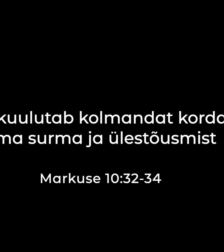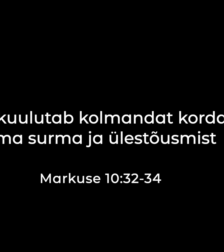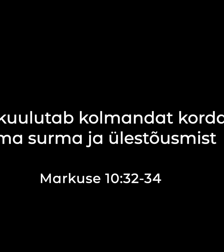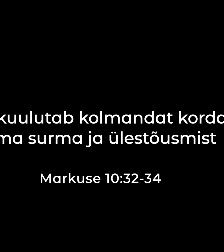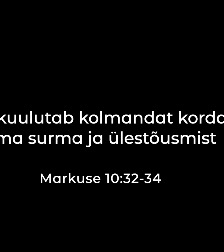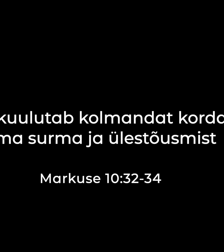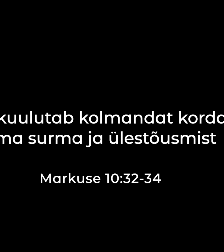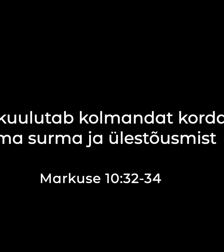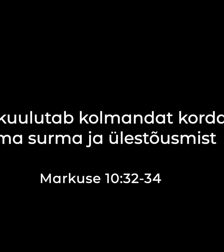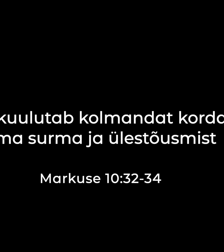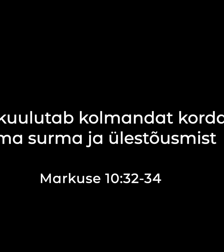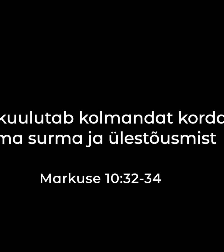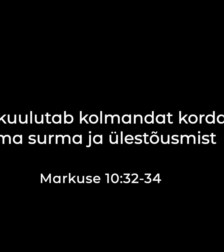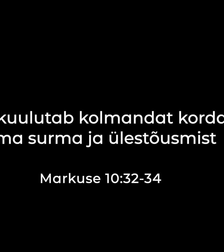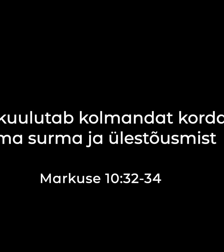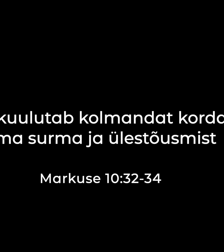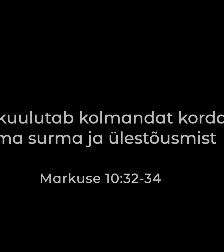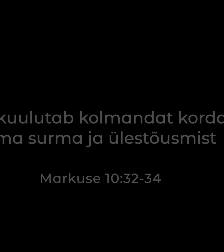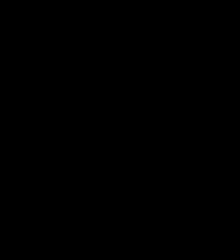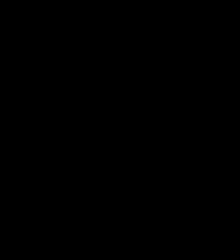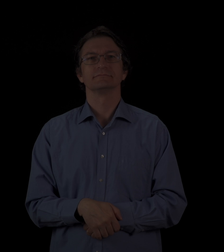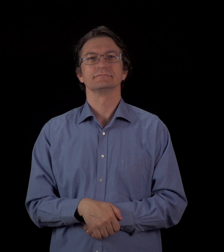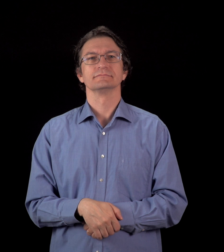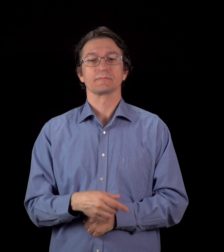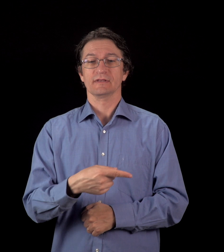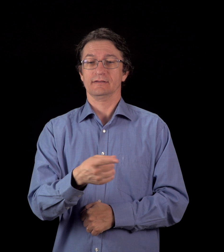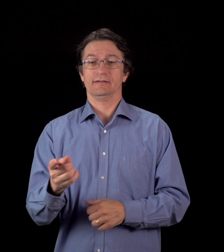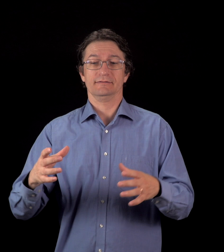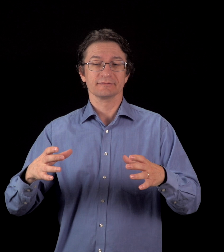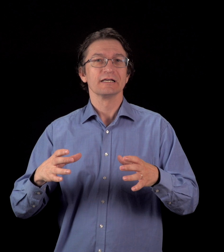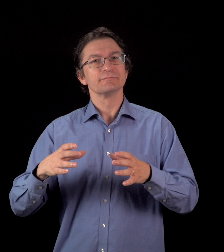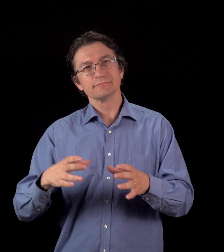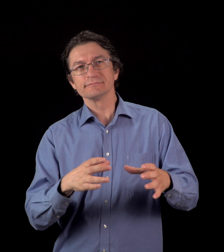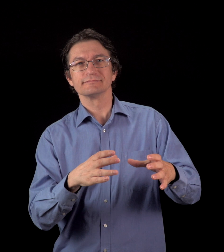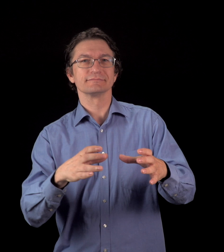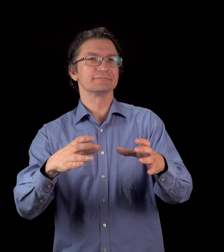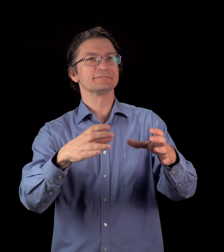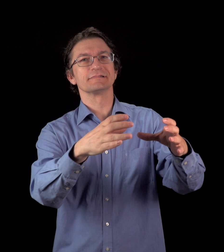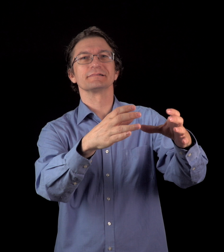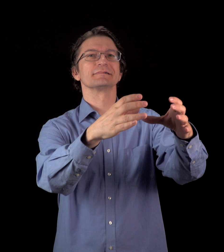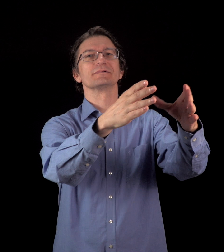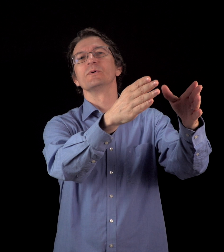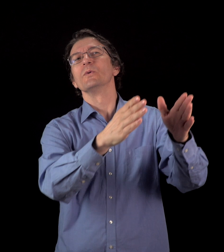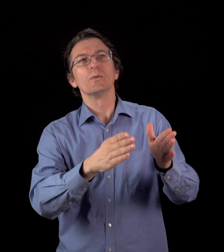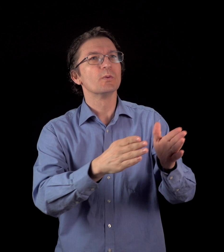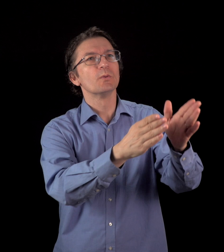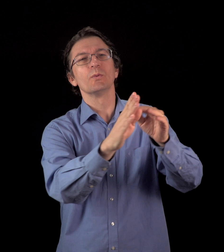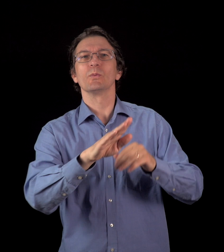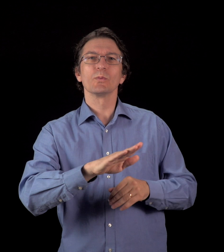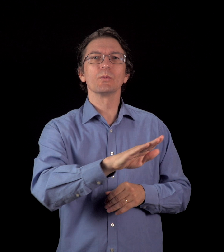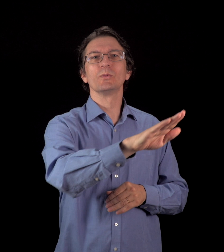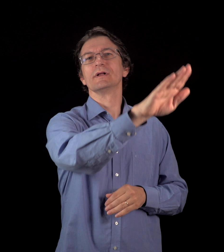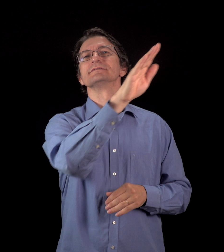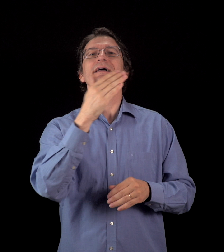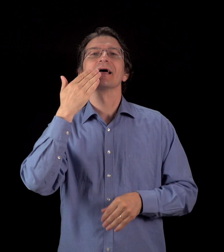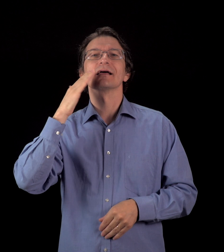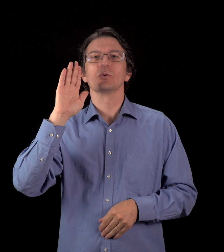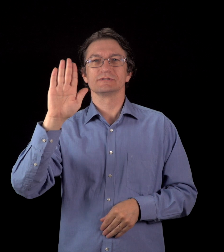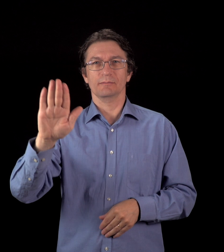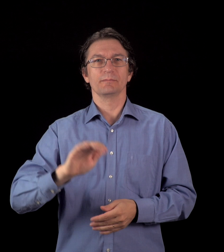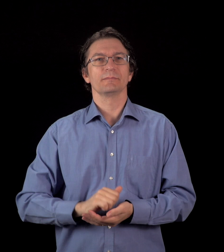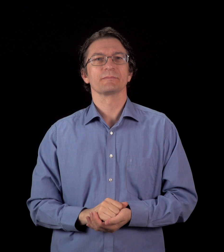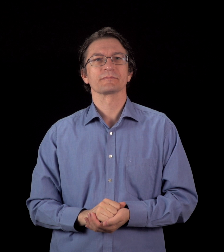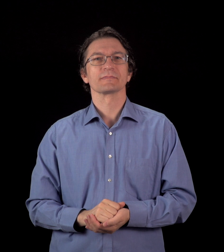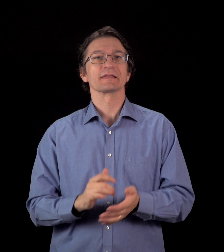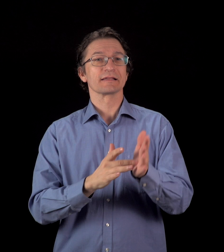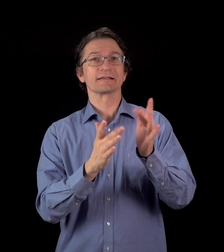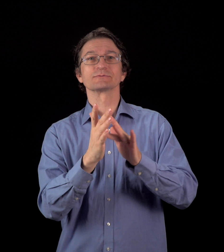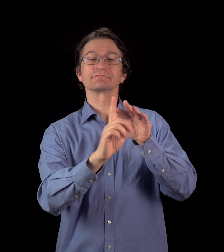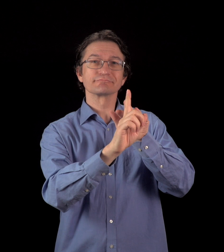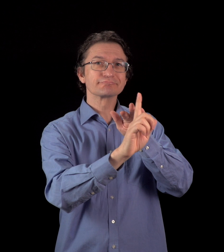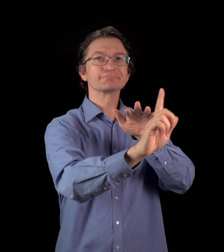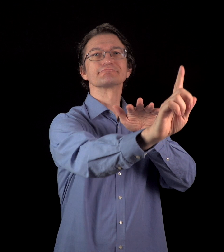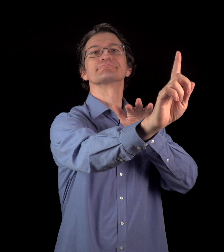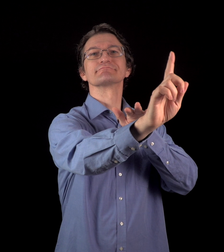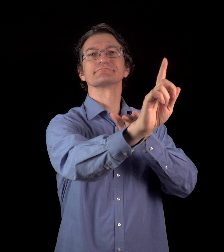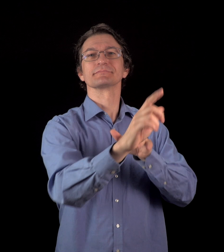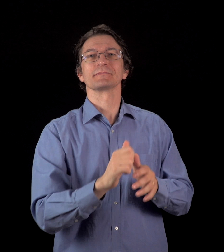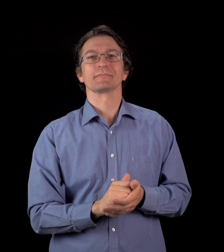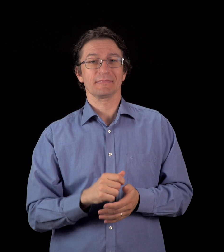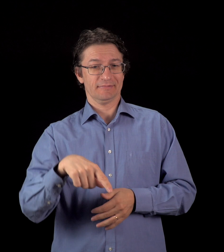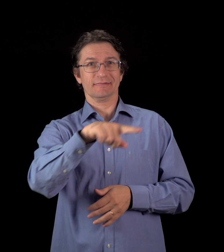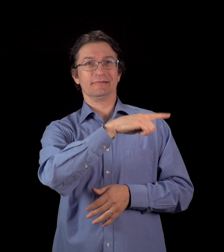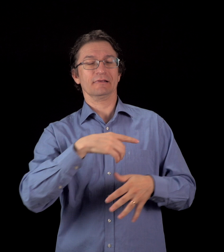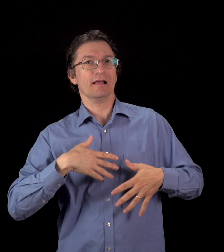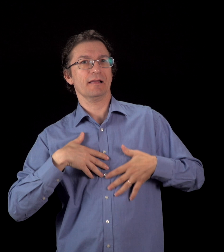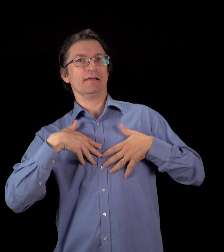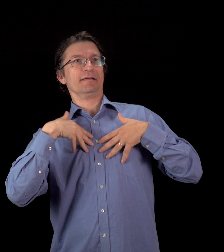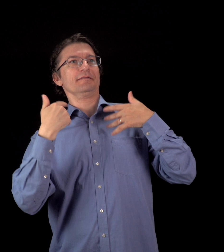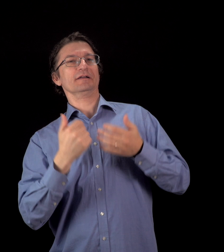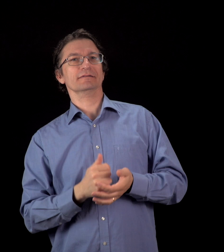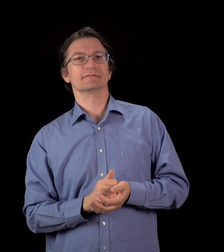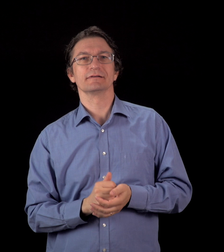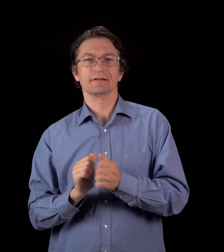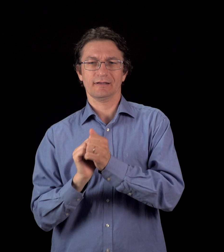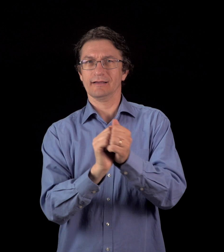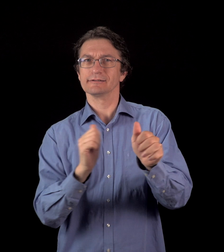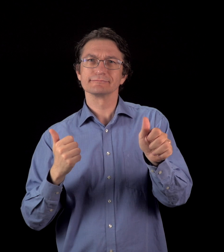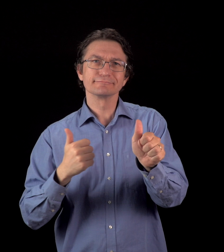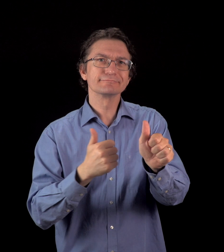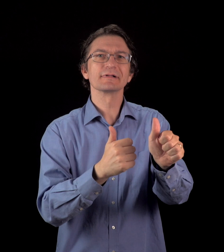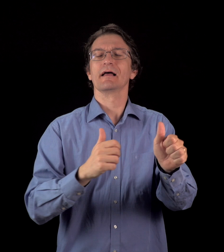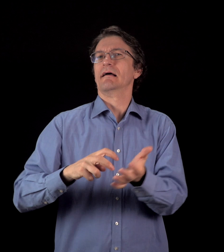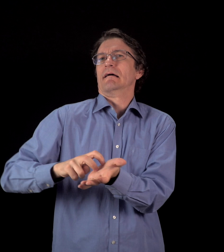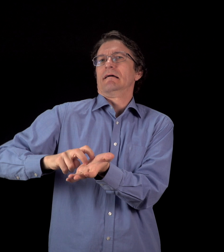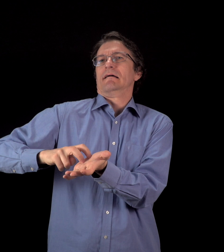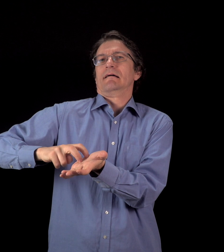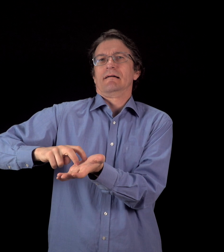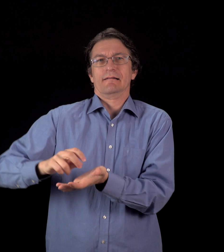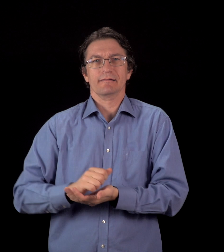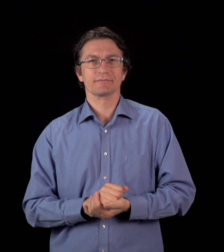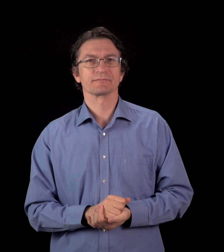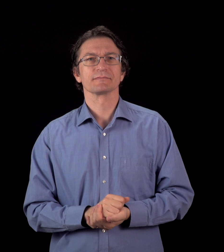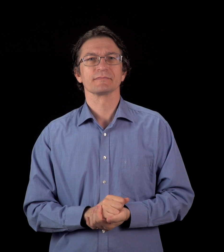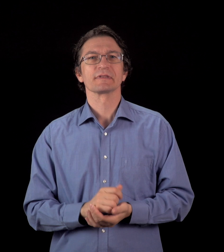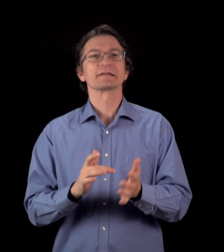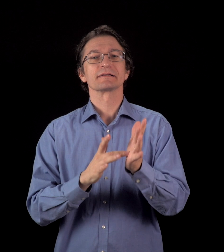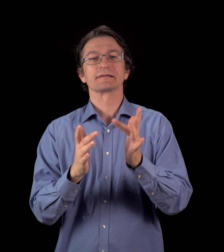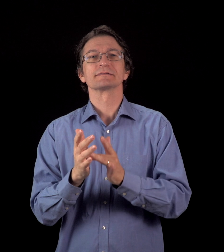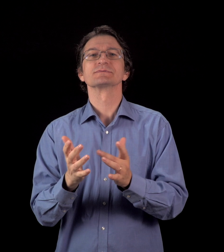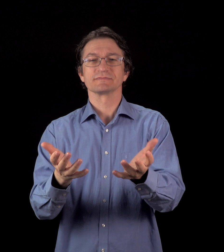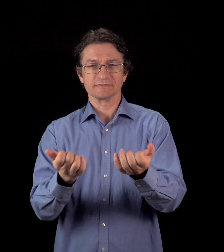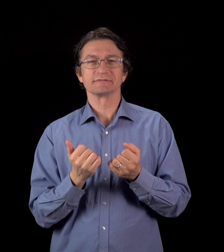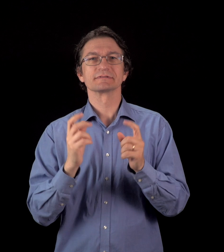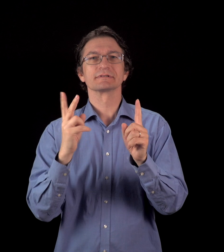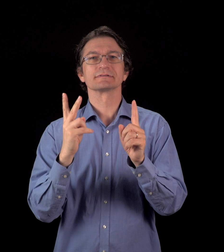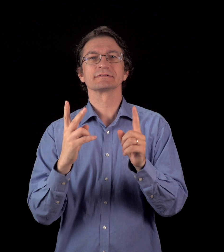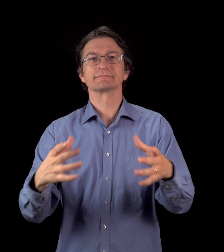As they were going up the road to Jerusalem, Jesus was walking ahead of them. The disciples were amazed, but those who followed were afraid.